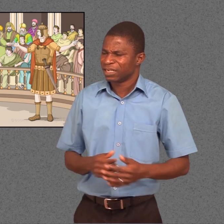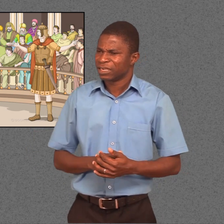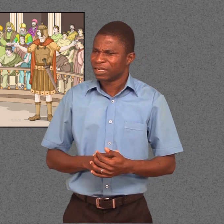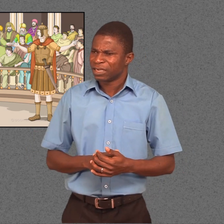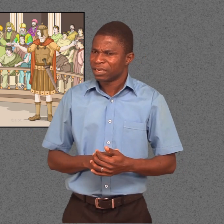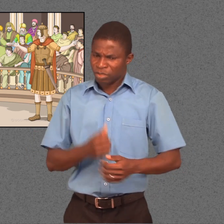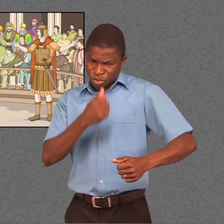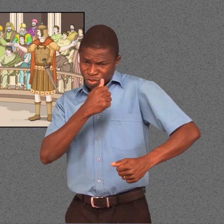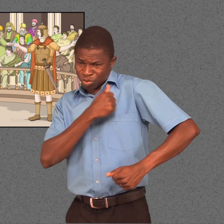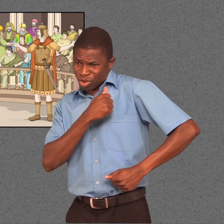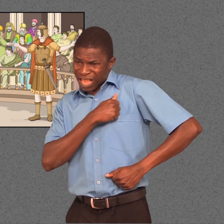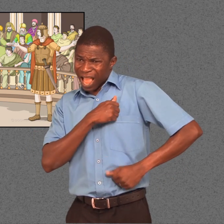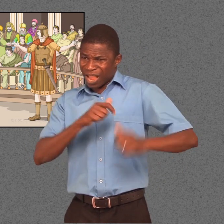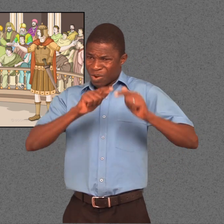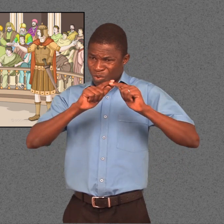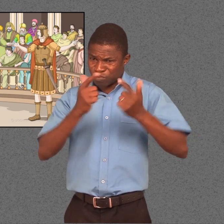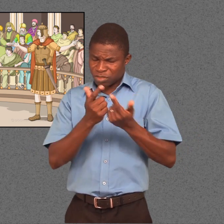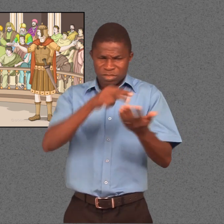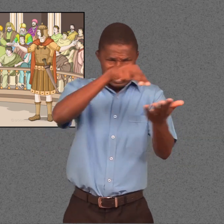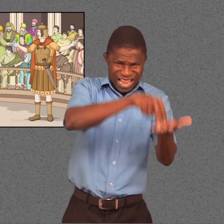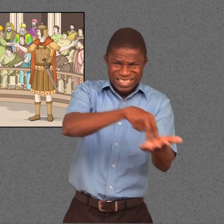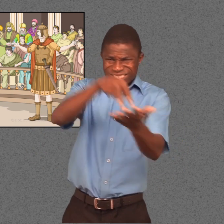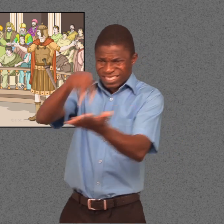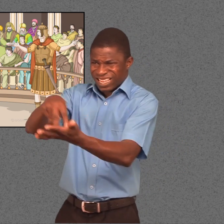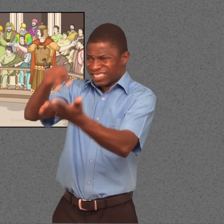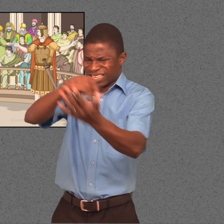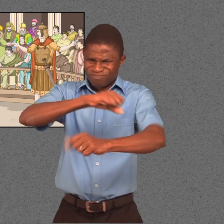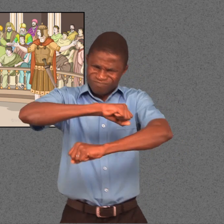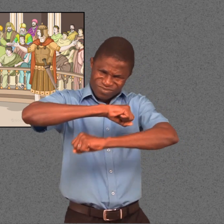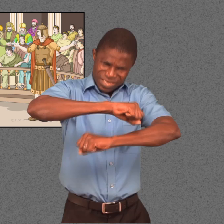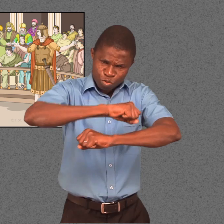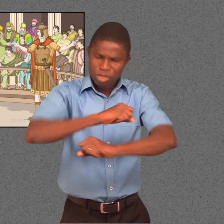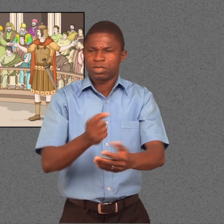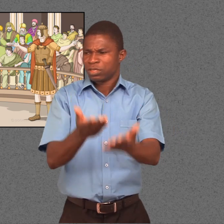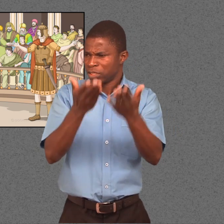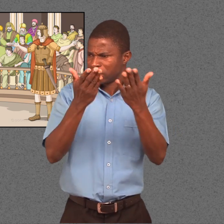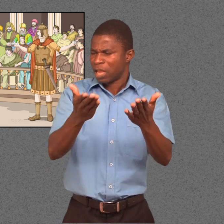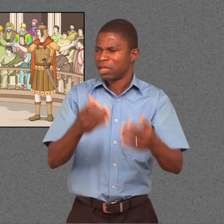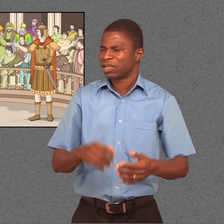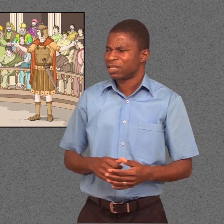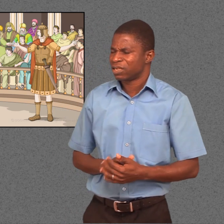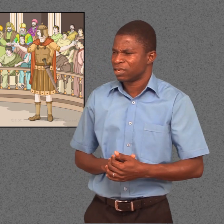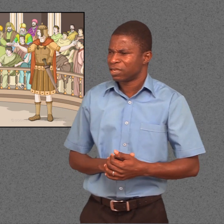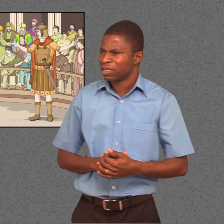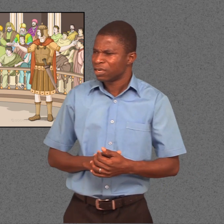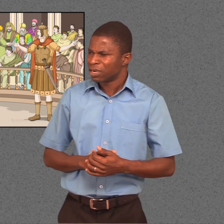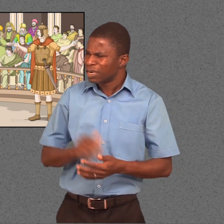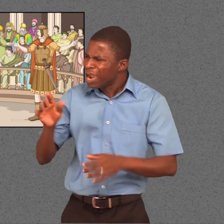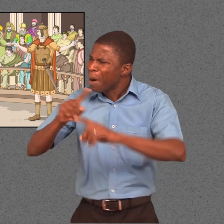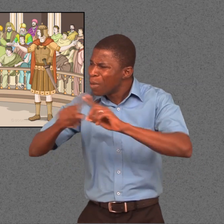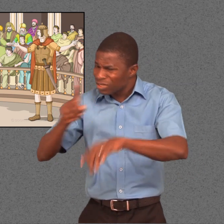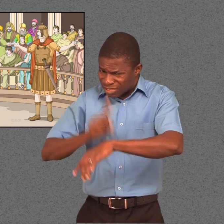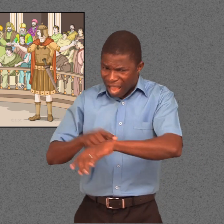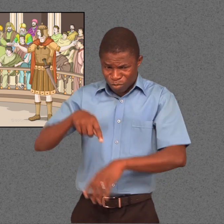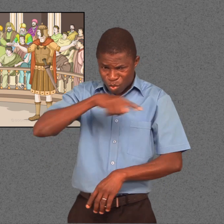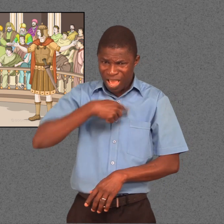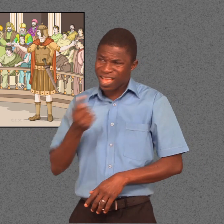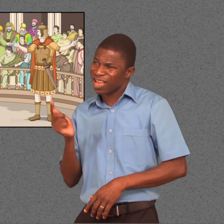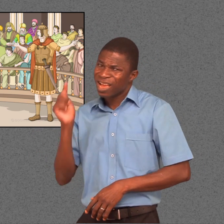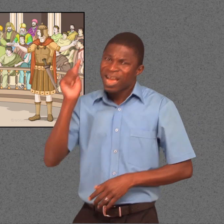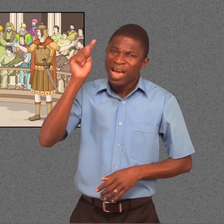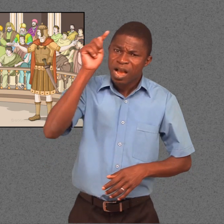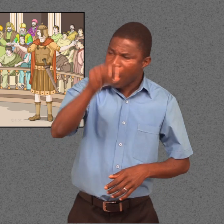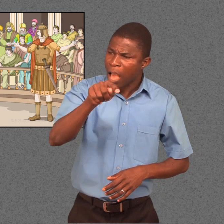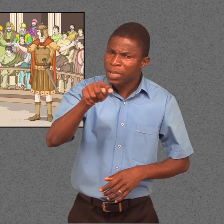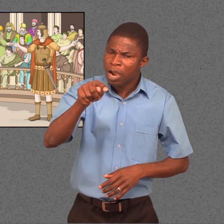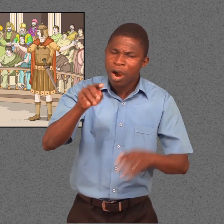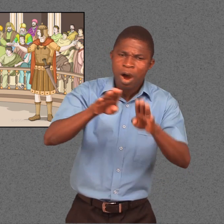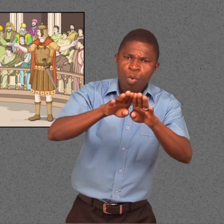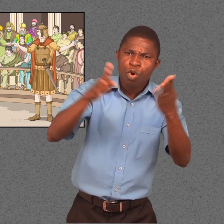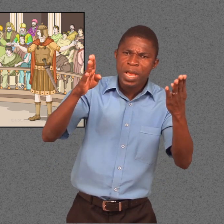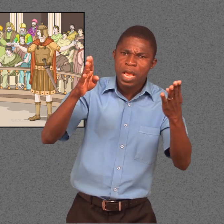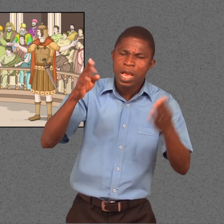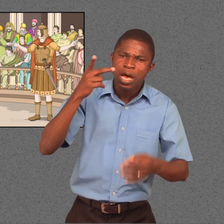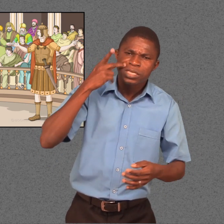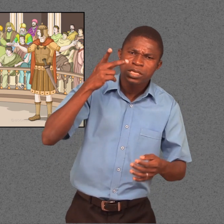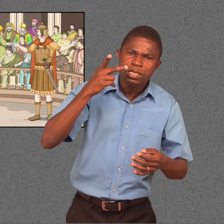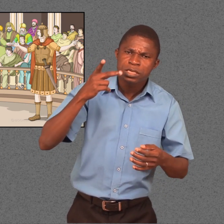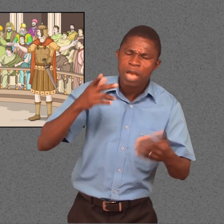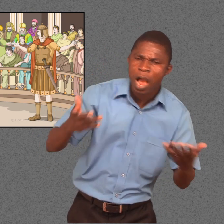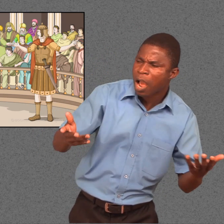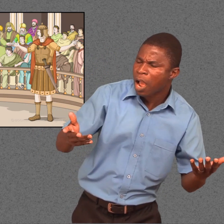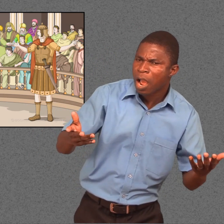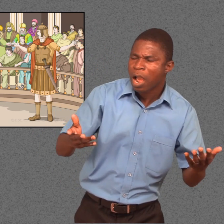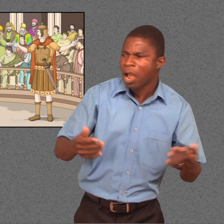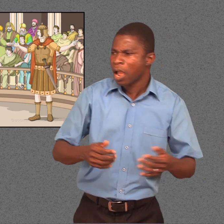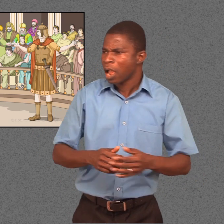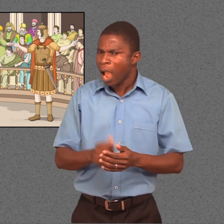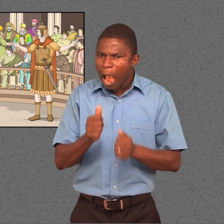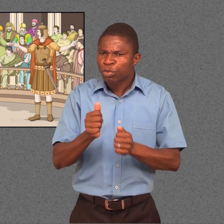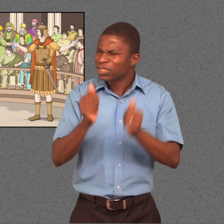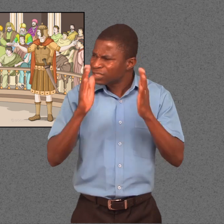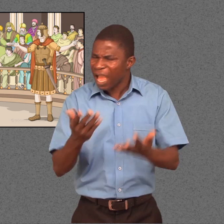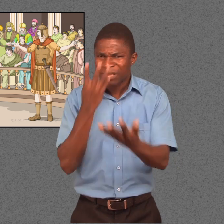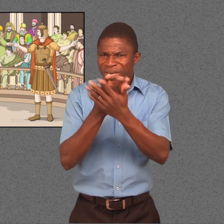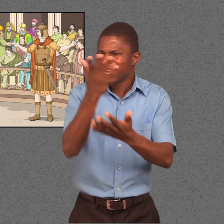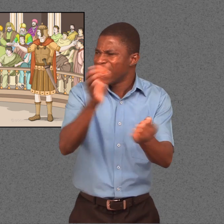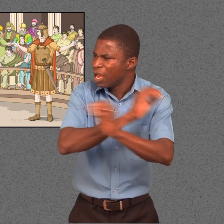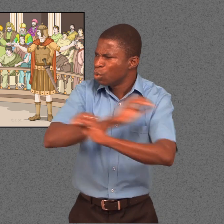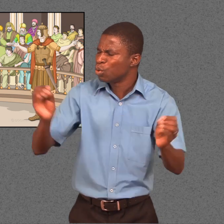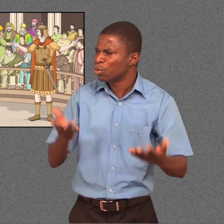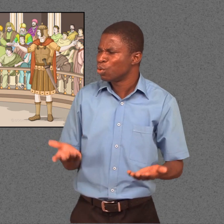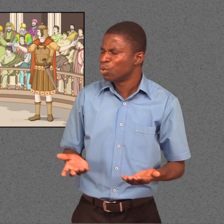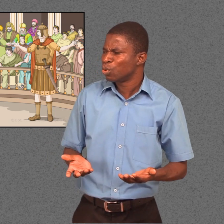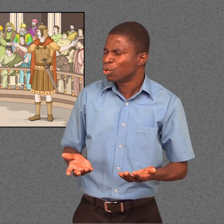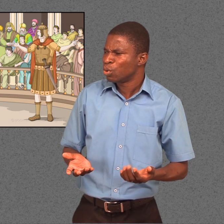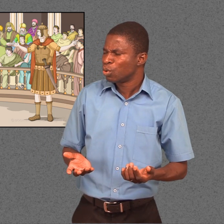but when we opened them, we found no one inside.”